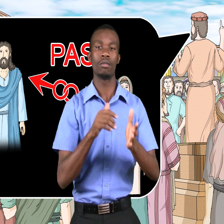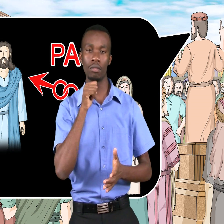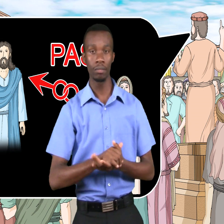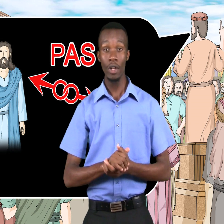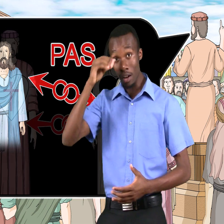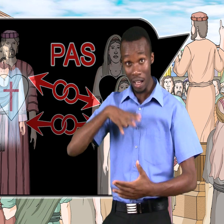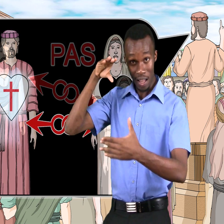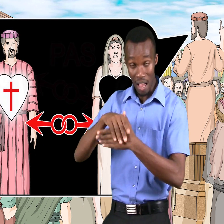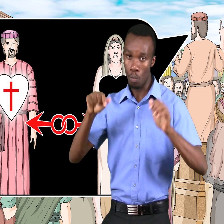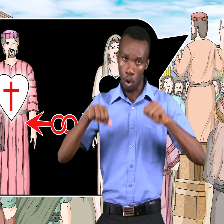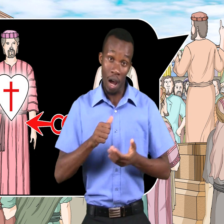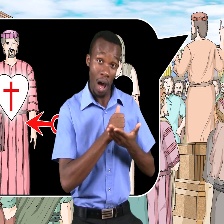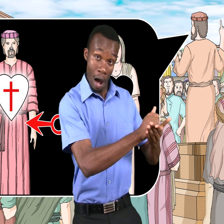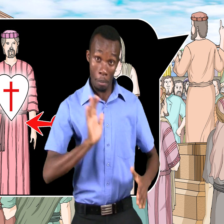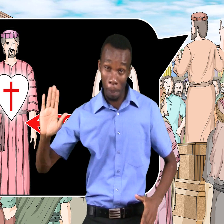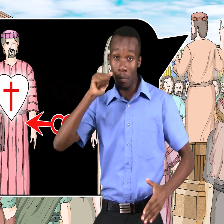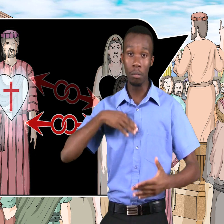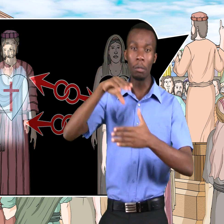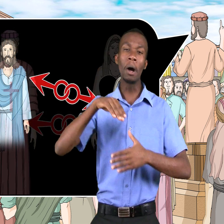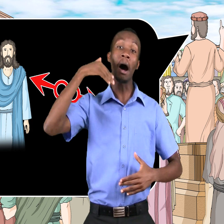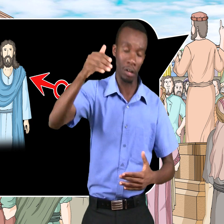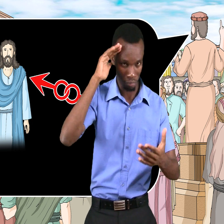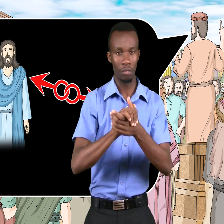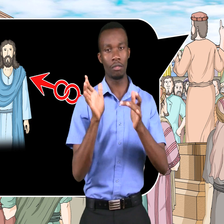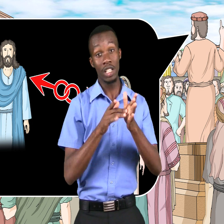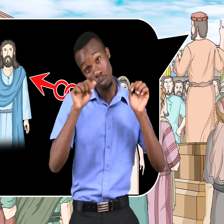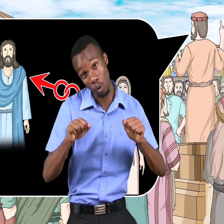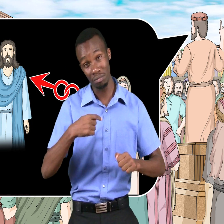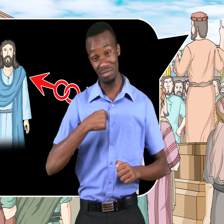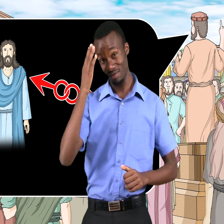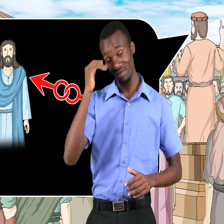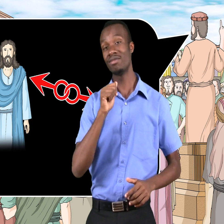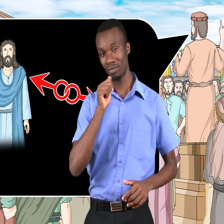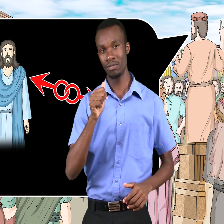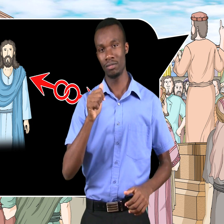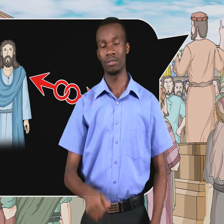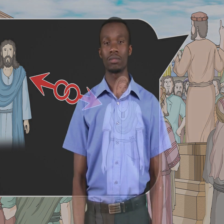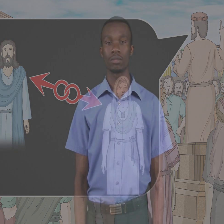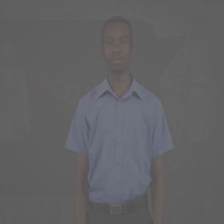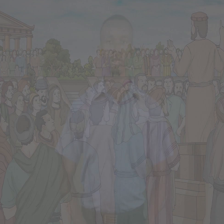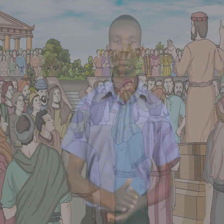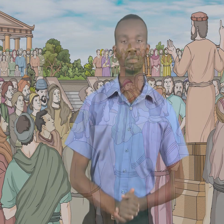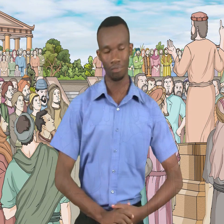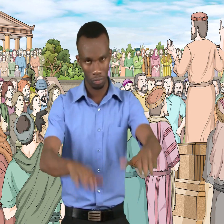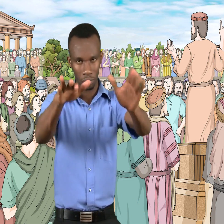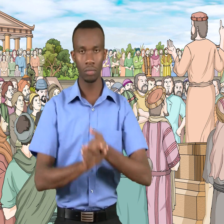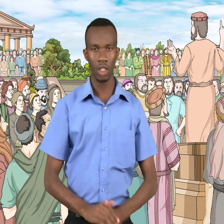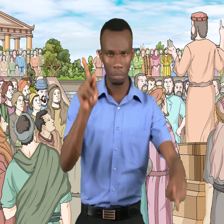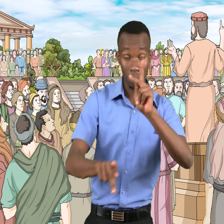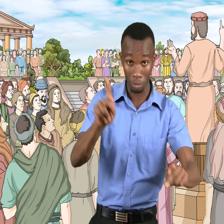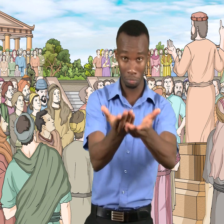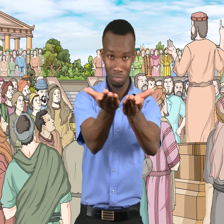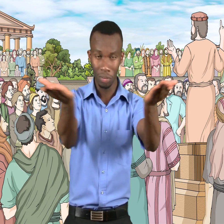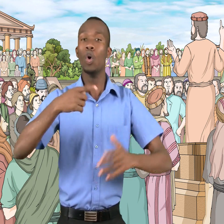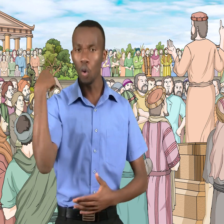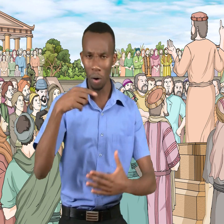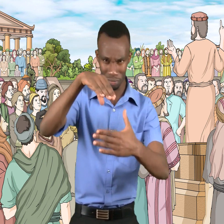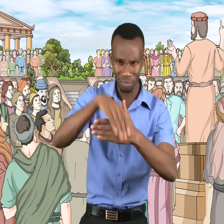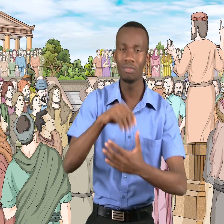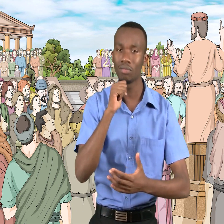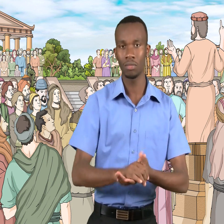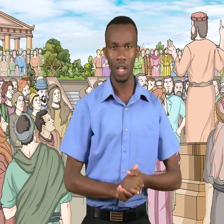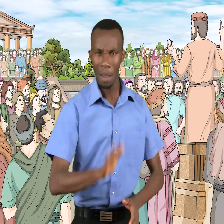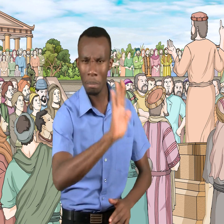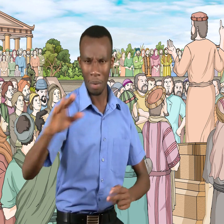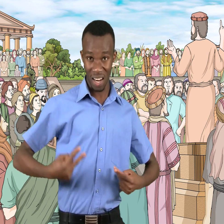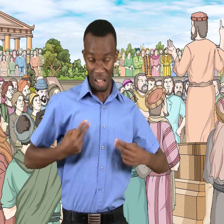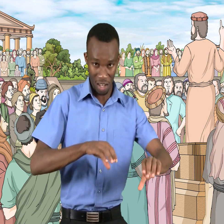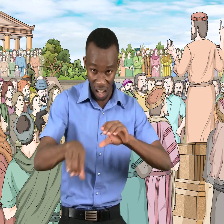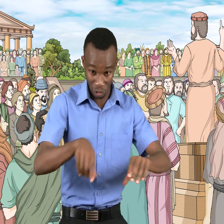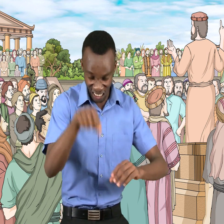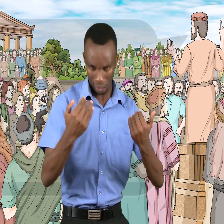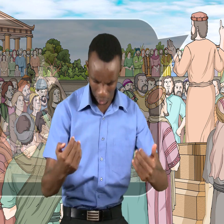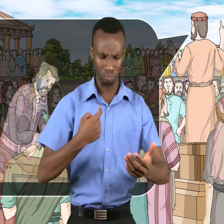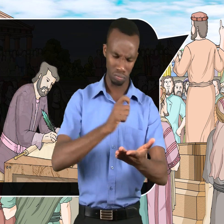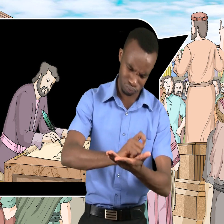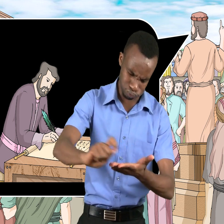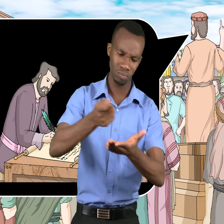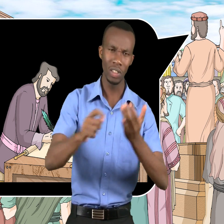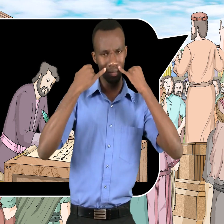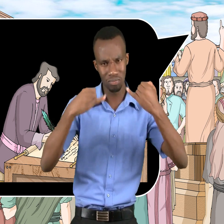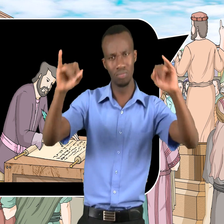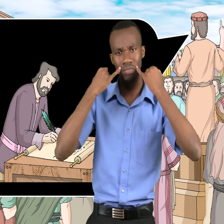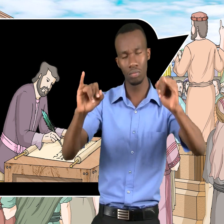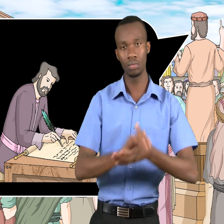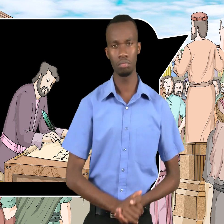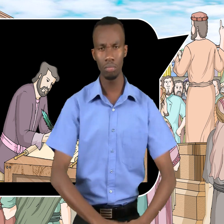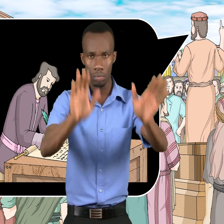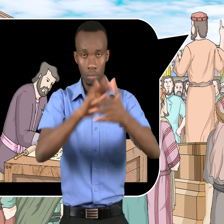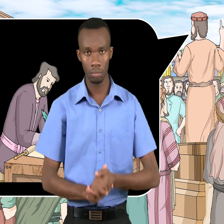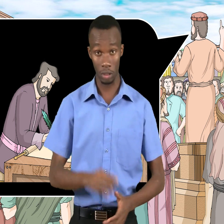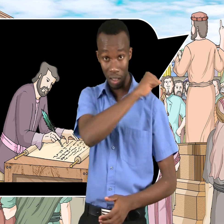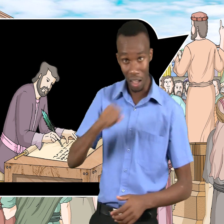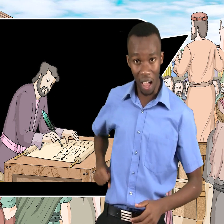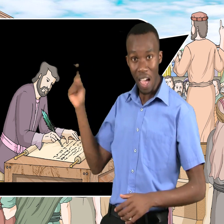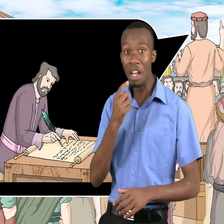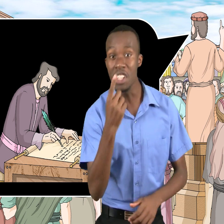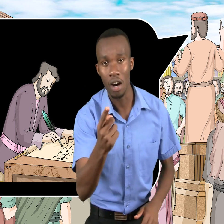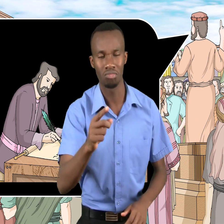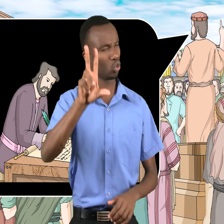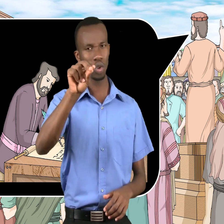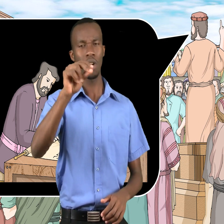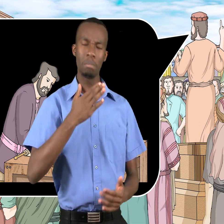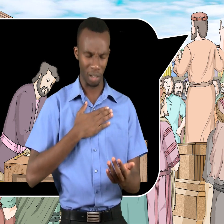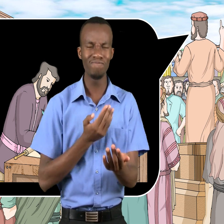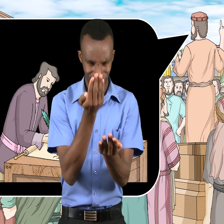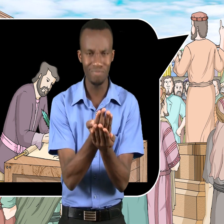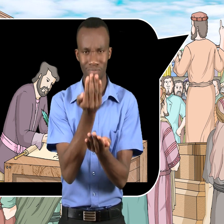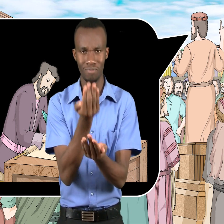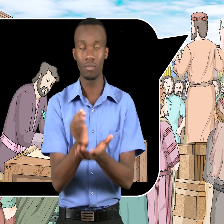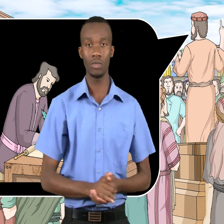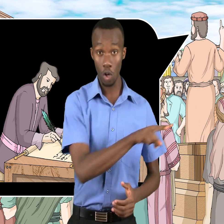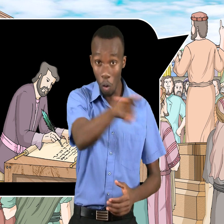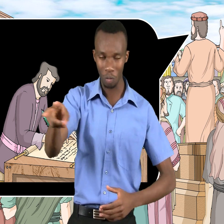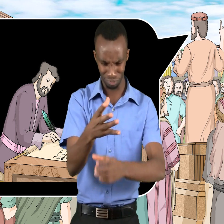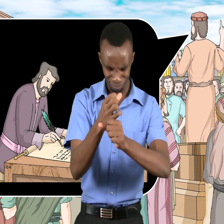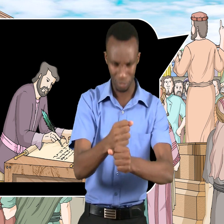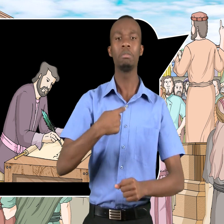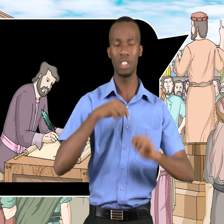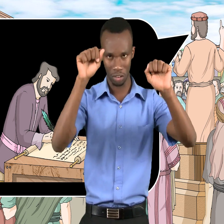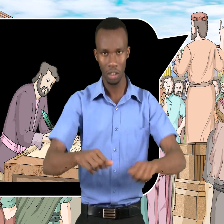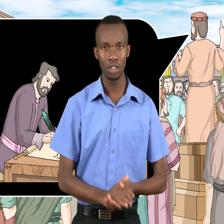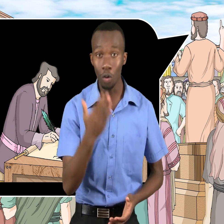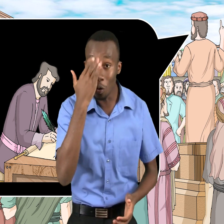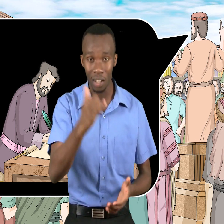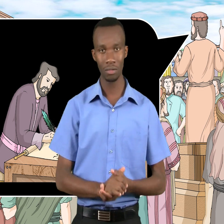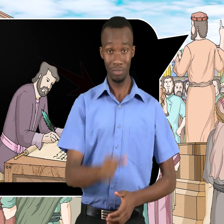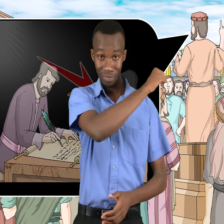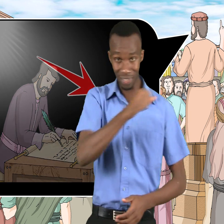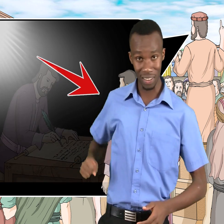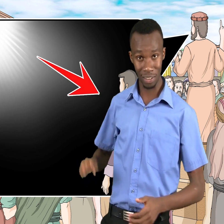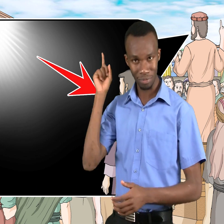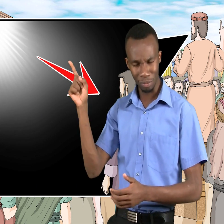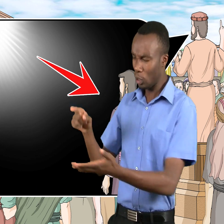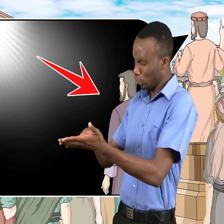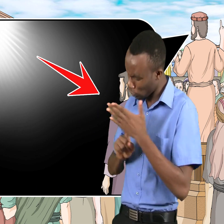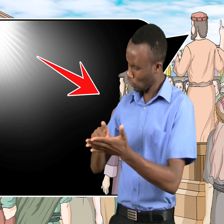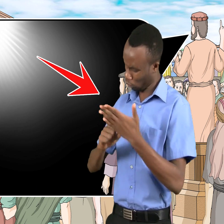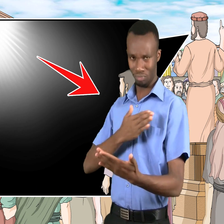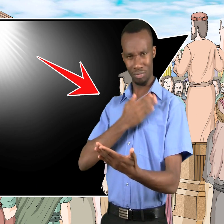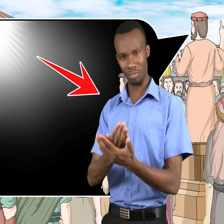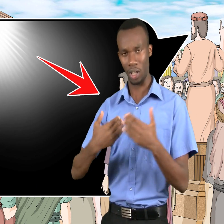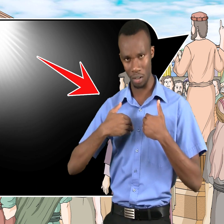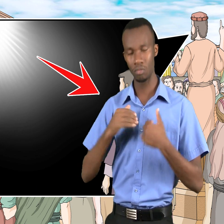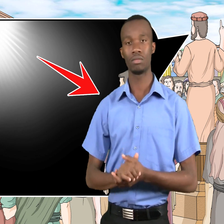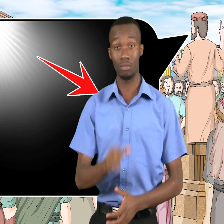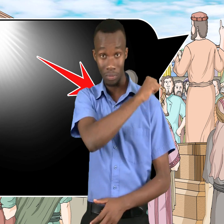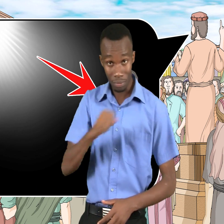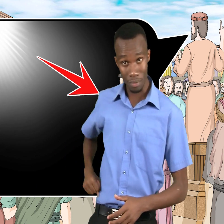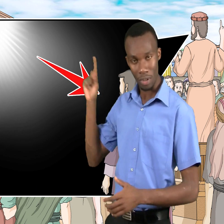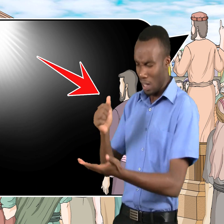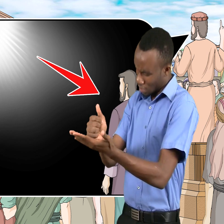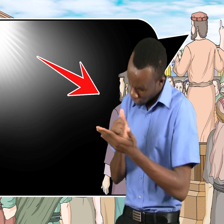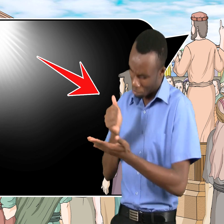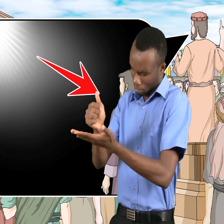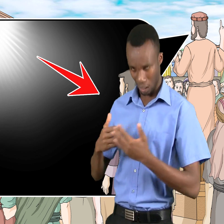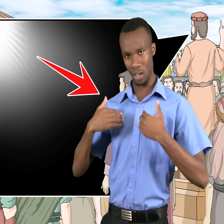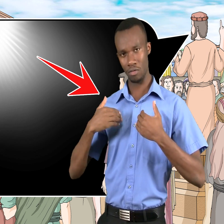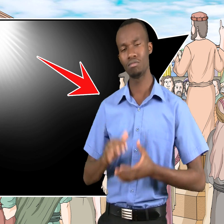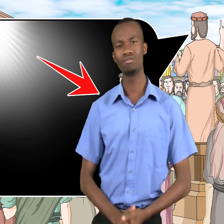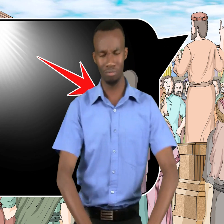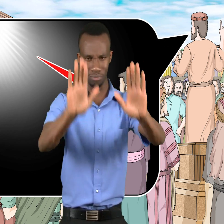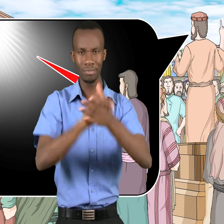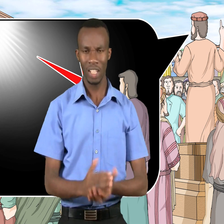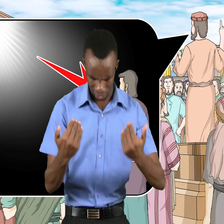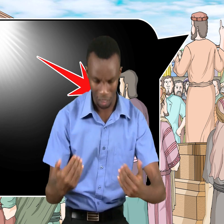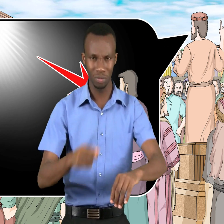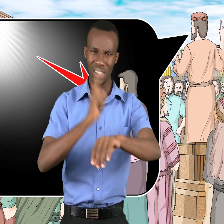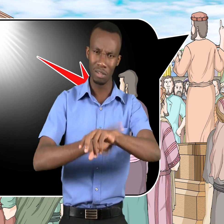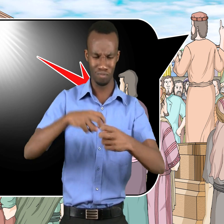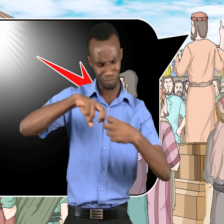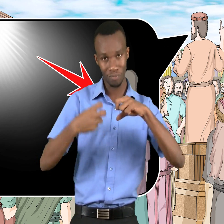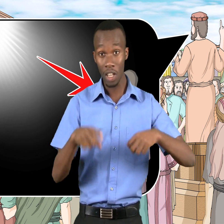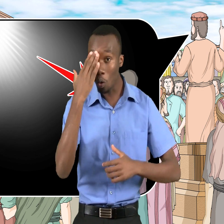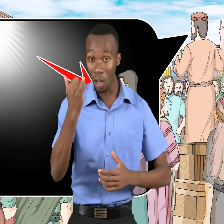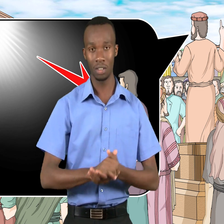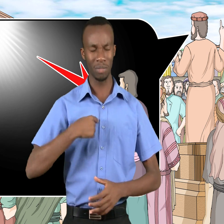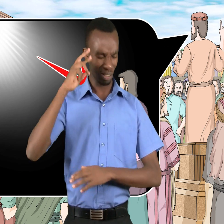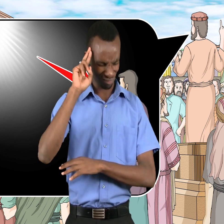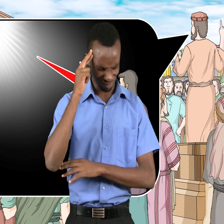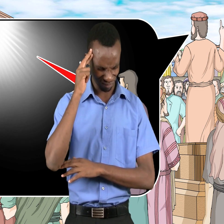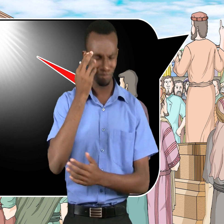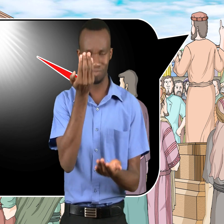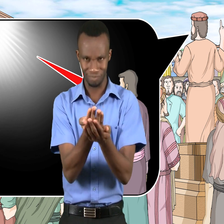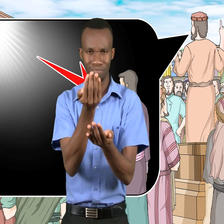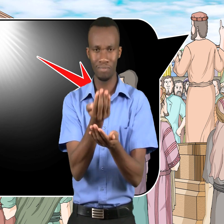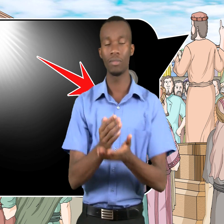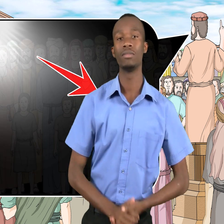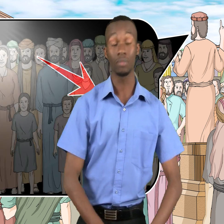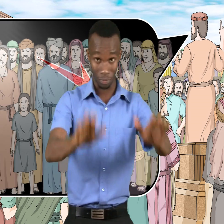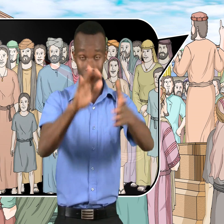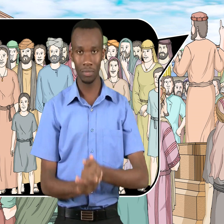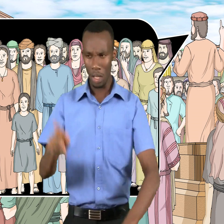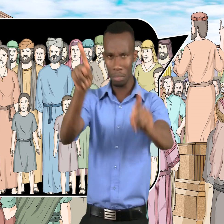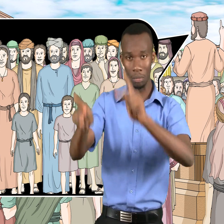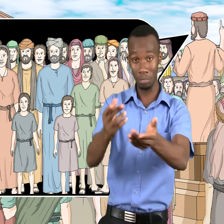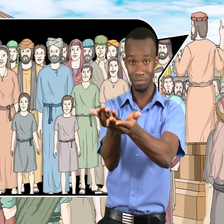Was a man already circumcised when he was called? He should not become uncircumcised. Was a man still uncircumcised when called? He should not be circumcised. Circumcision is nothing and uncircumcision is nothing. Keeping God’s commandments is what counts.